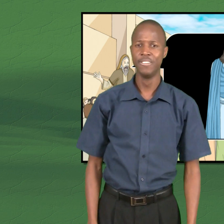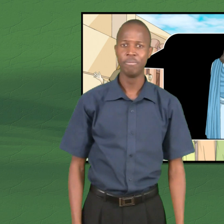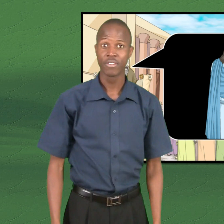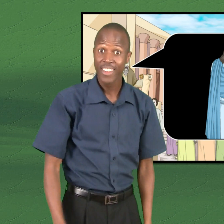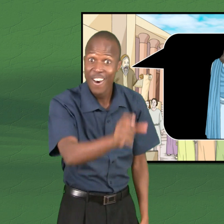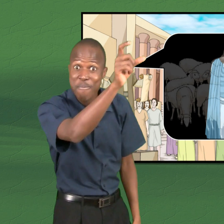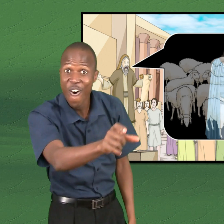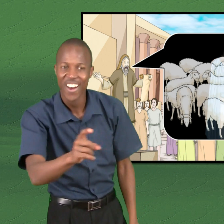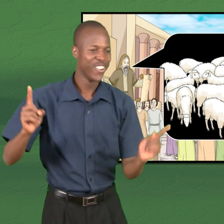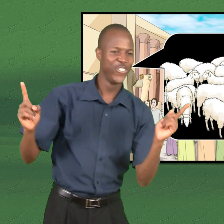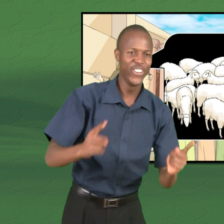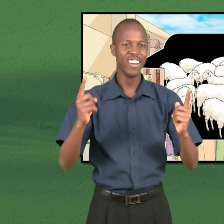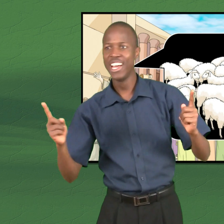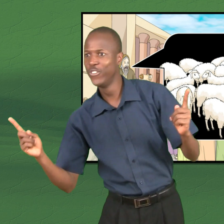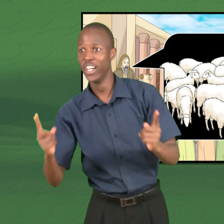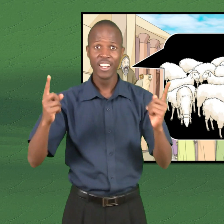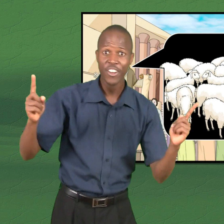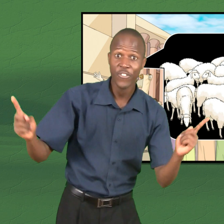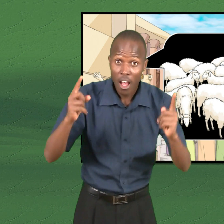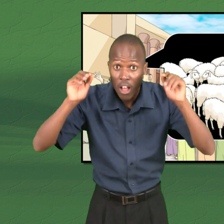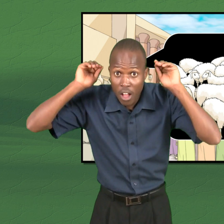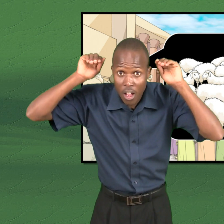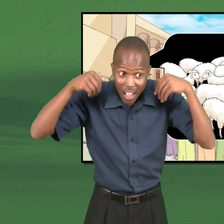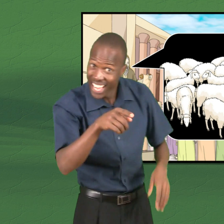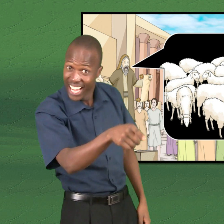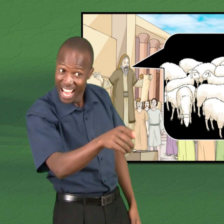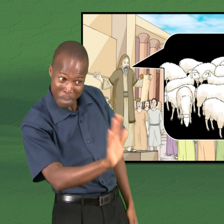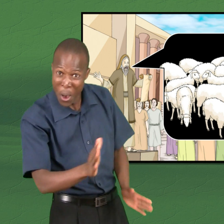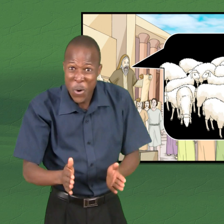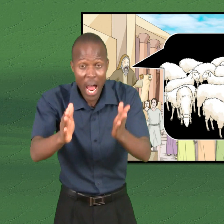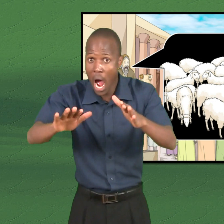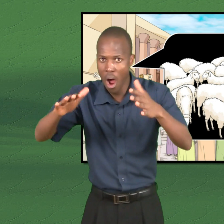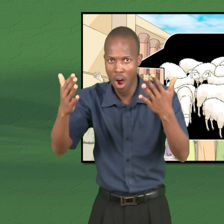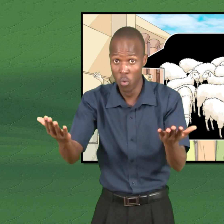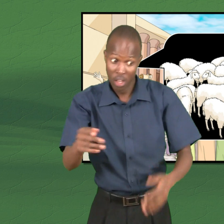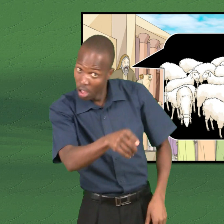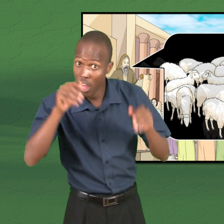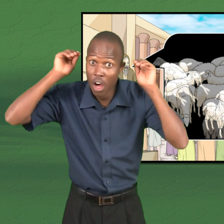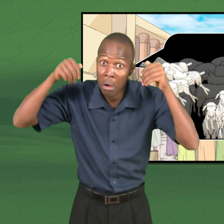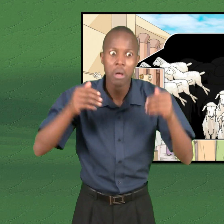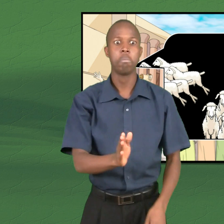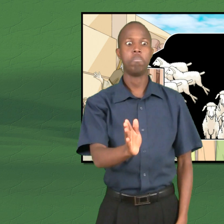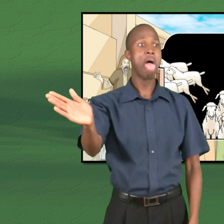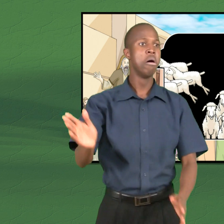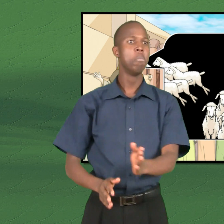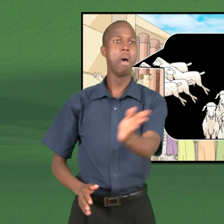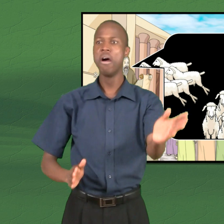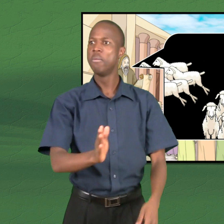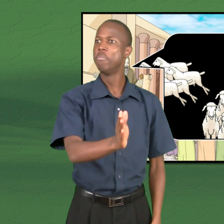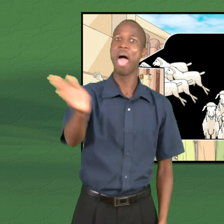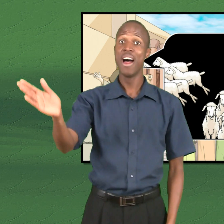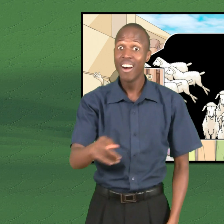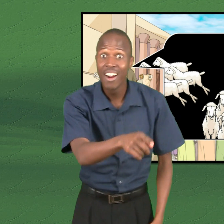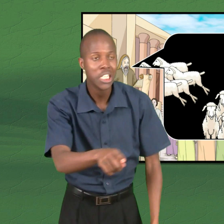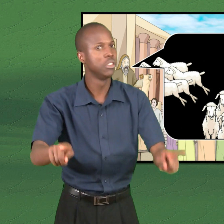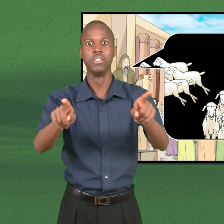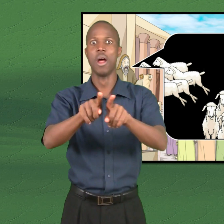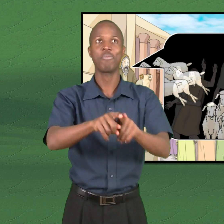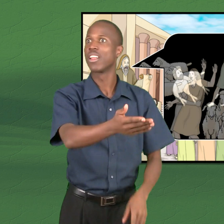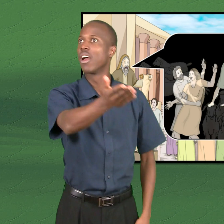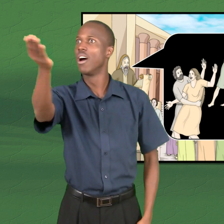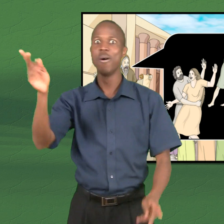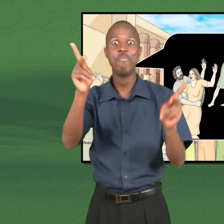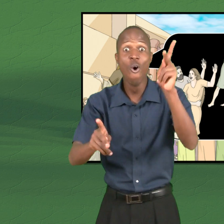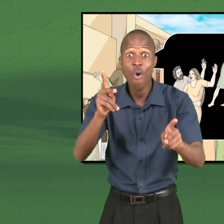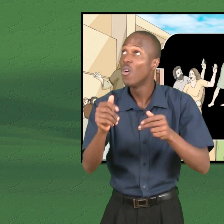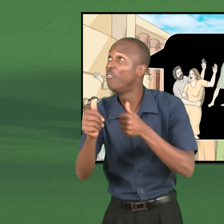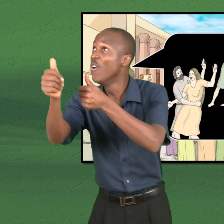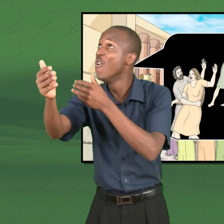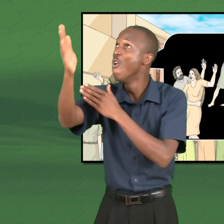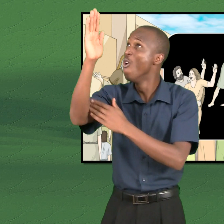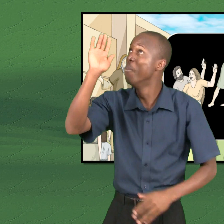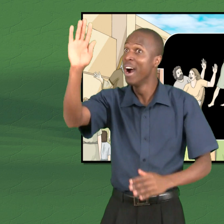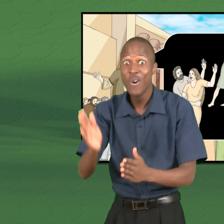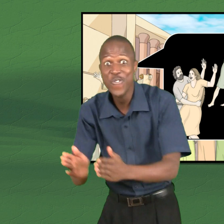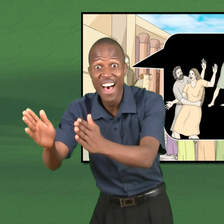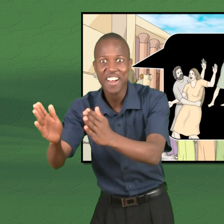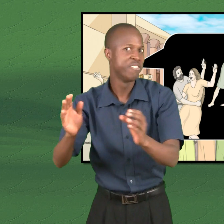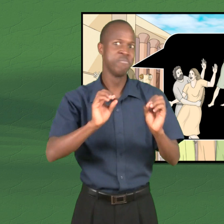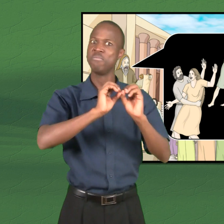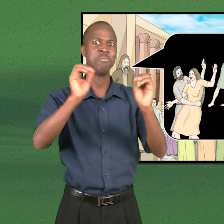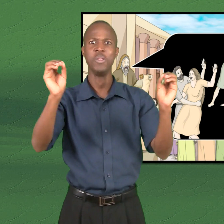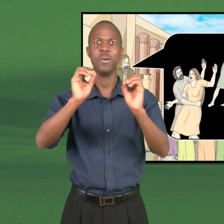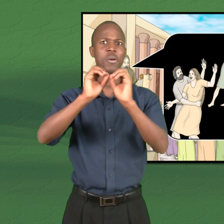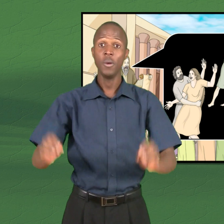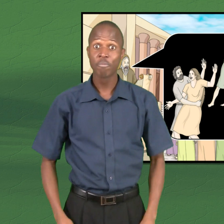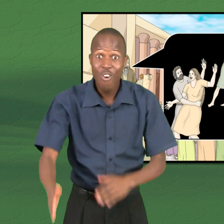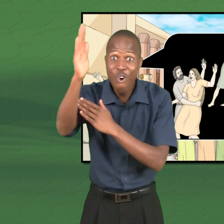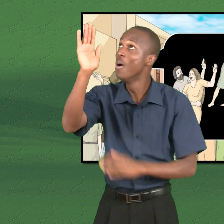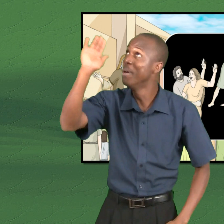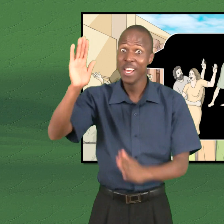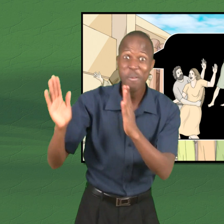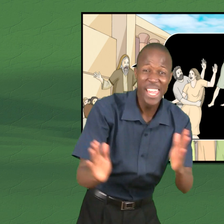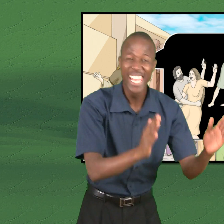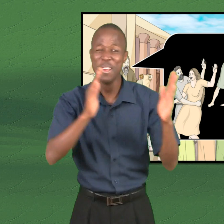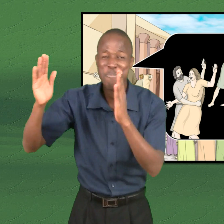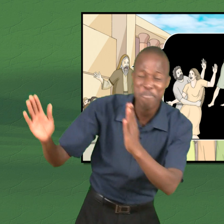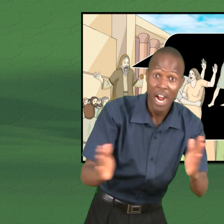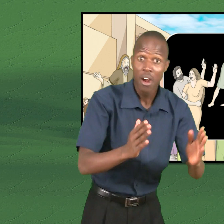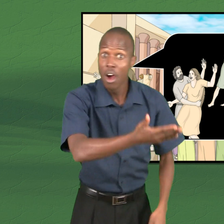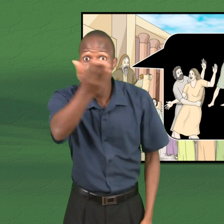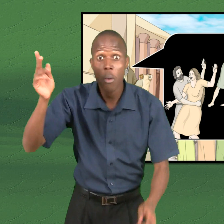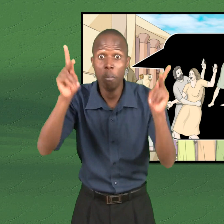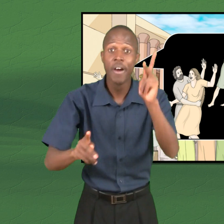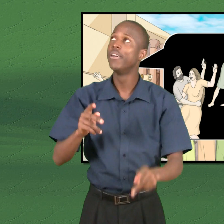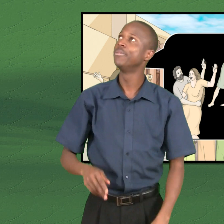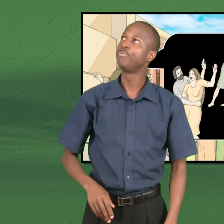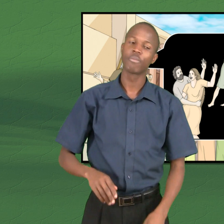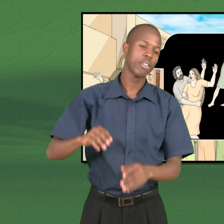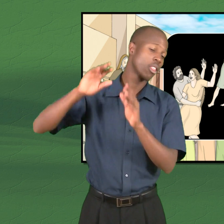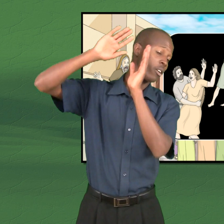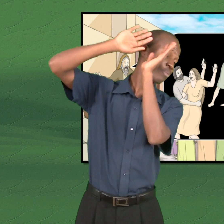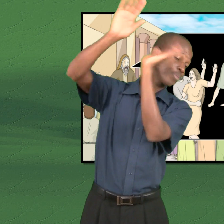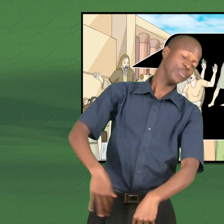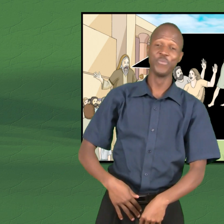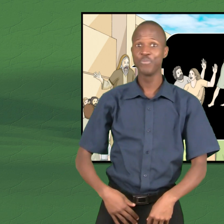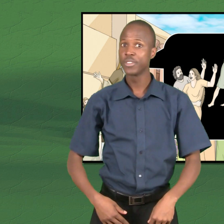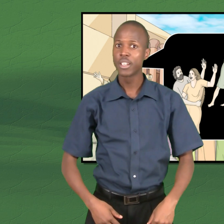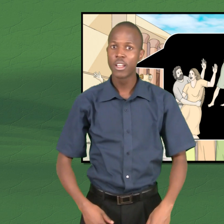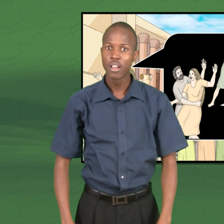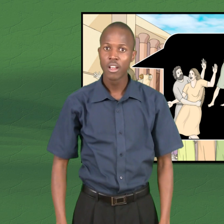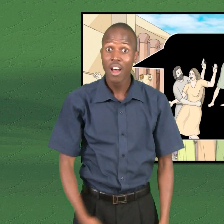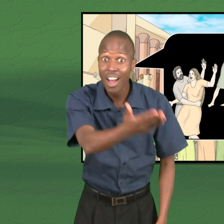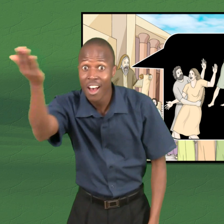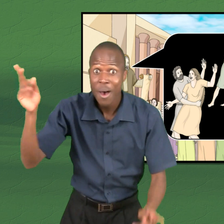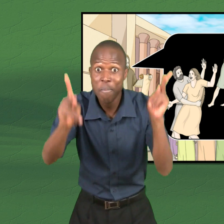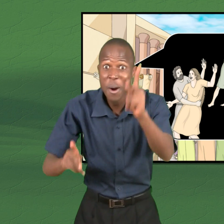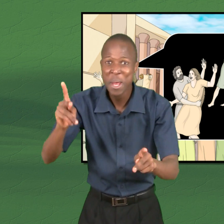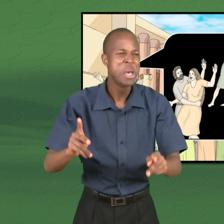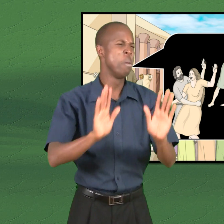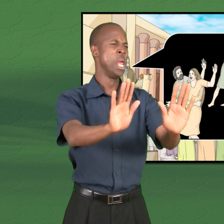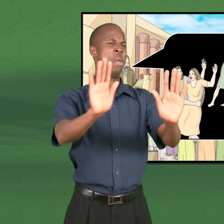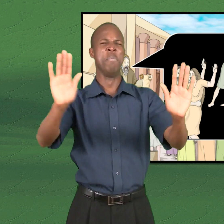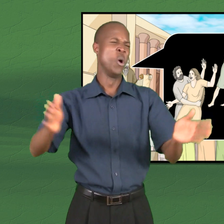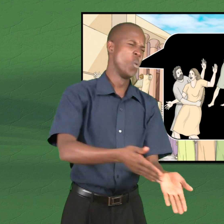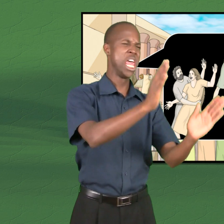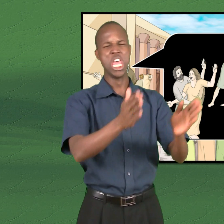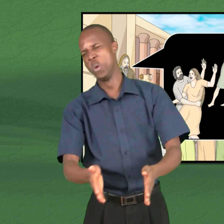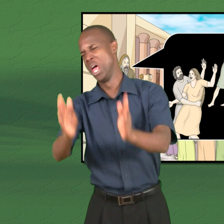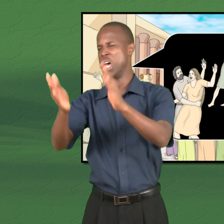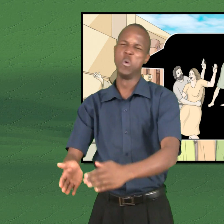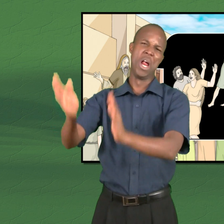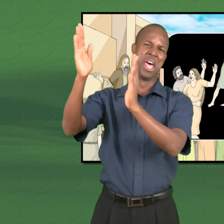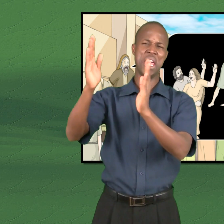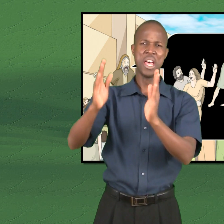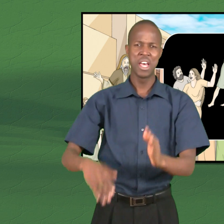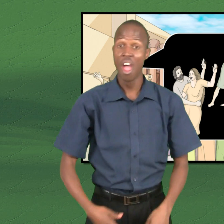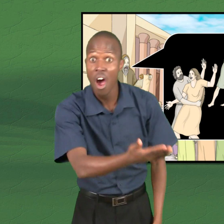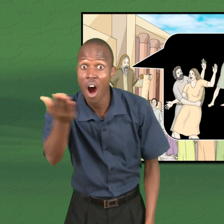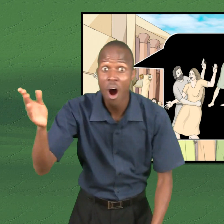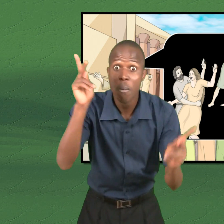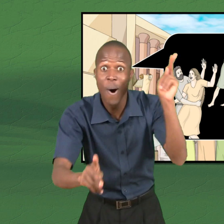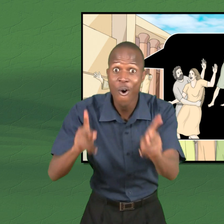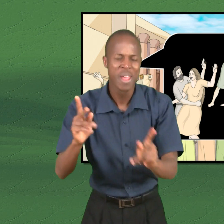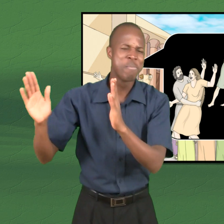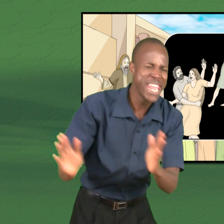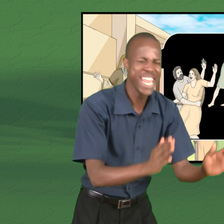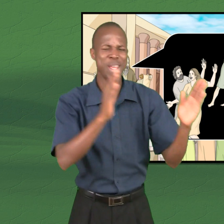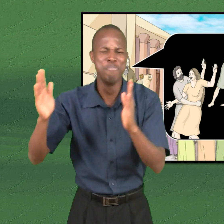We all like sheep have gone astray, each one has turned to his own way;